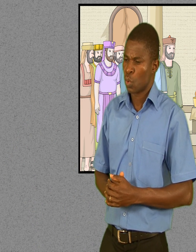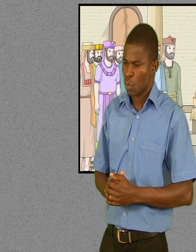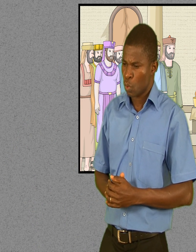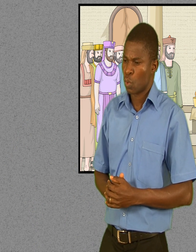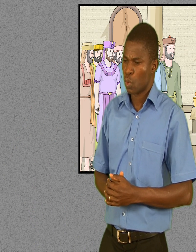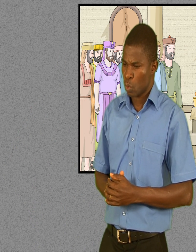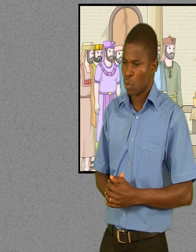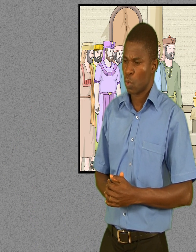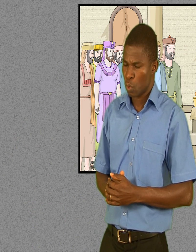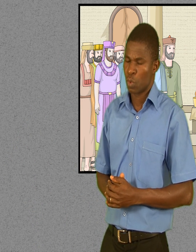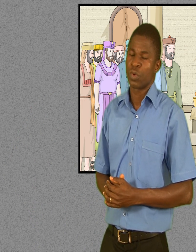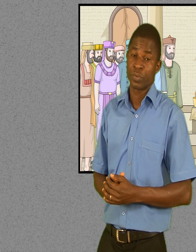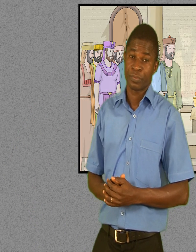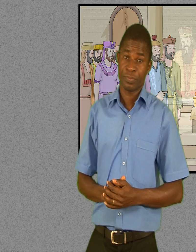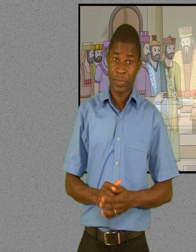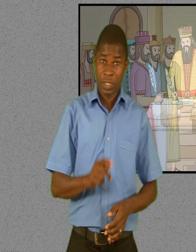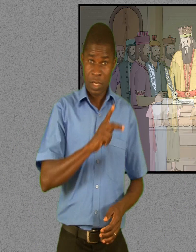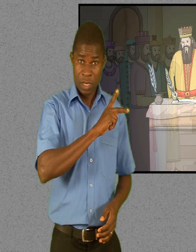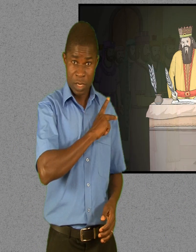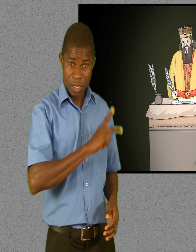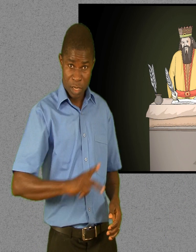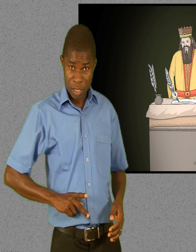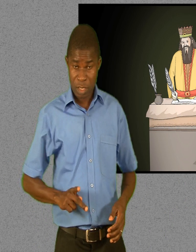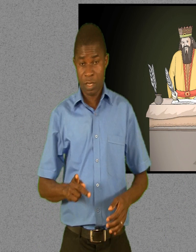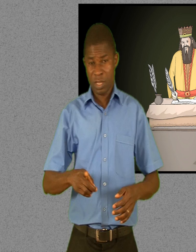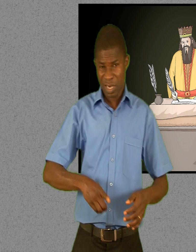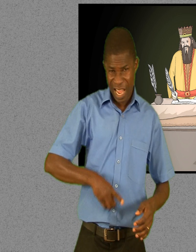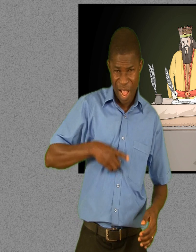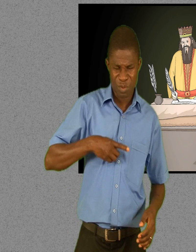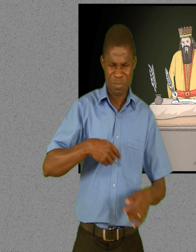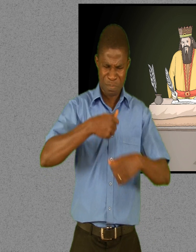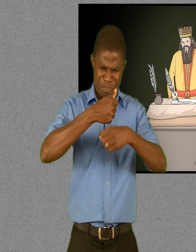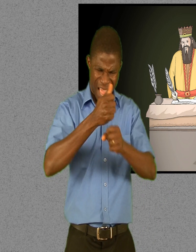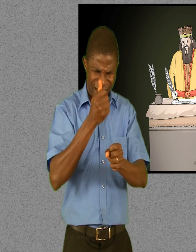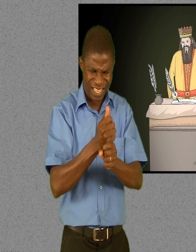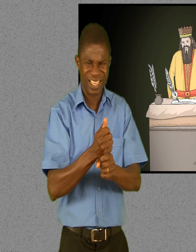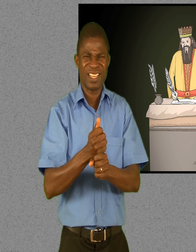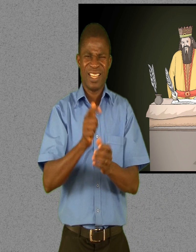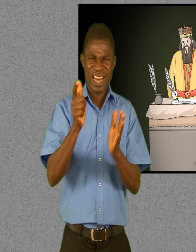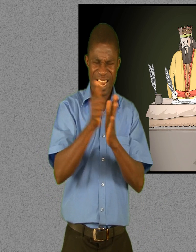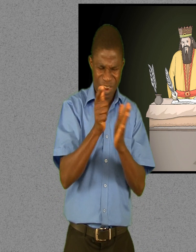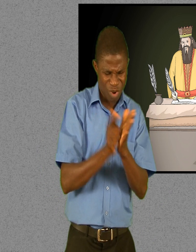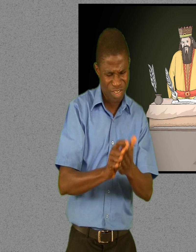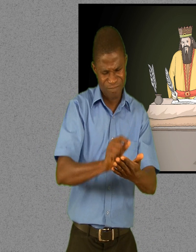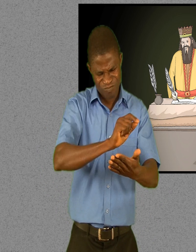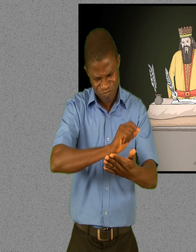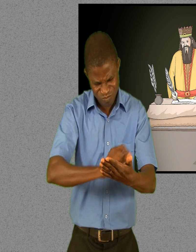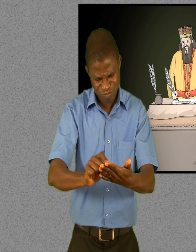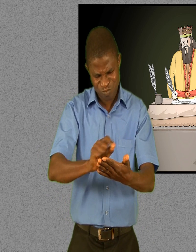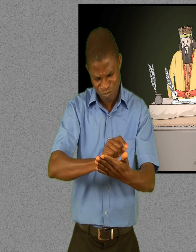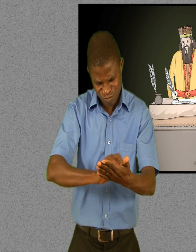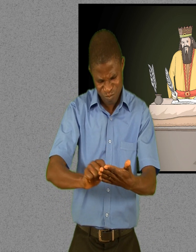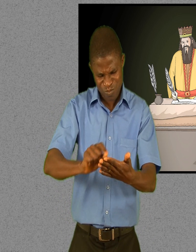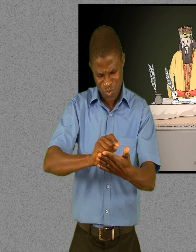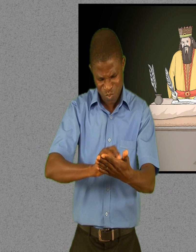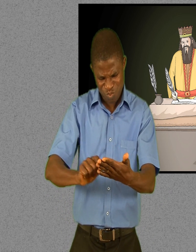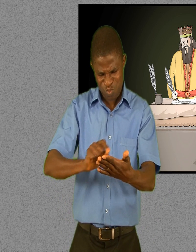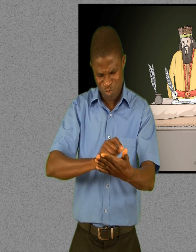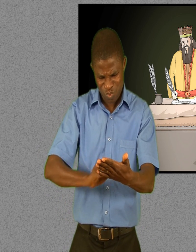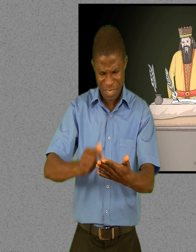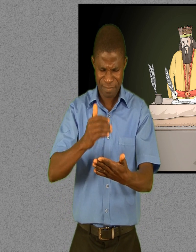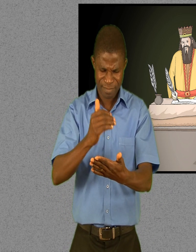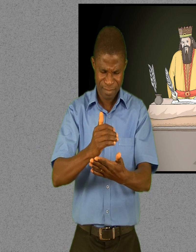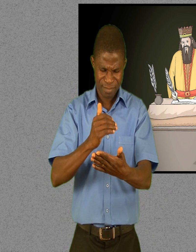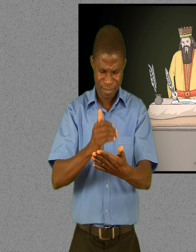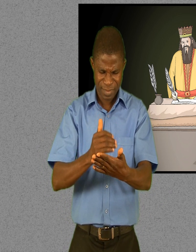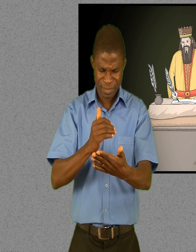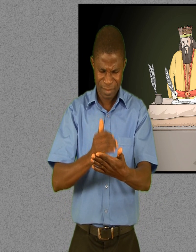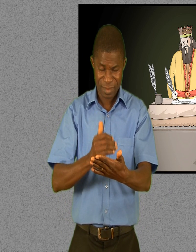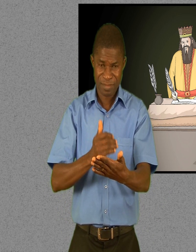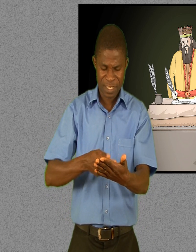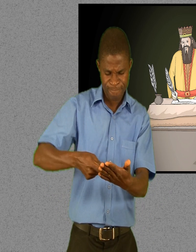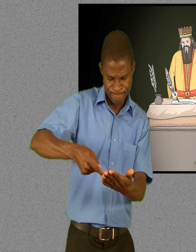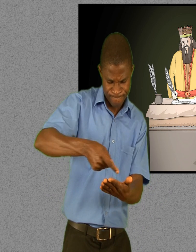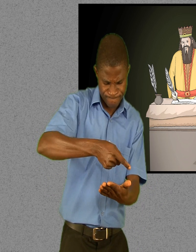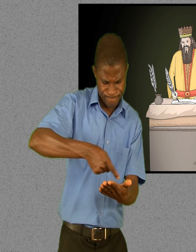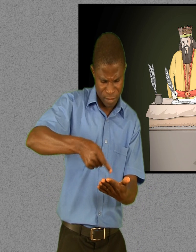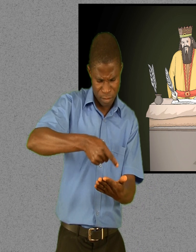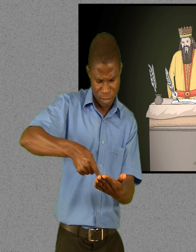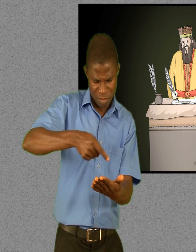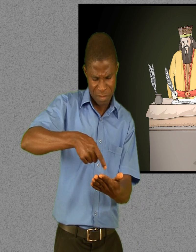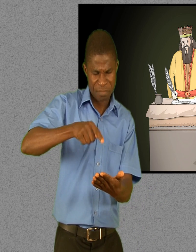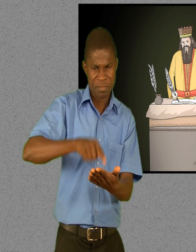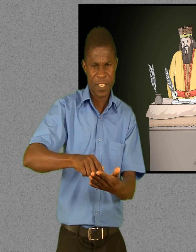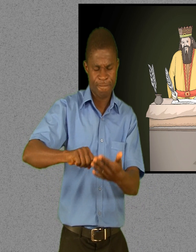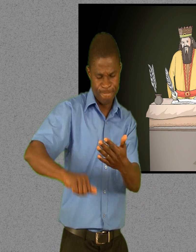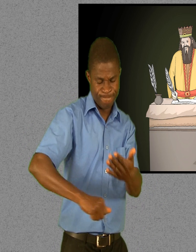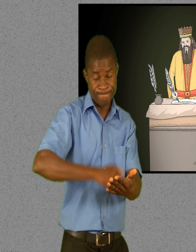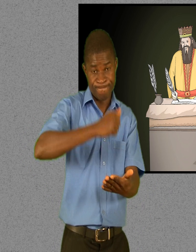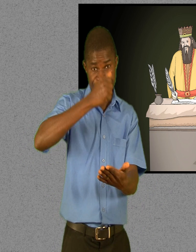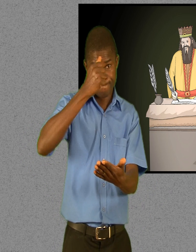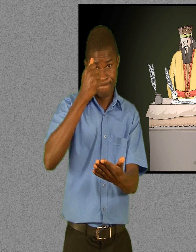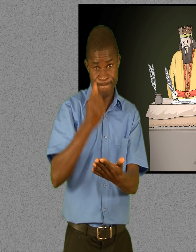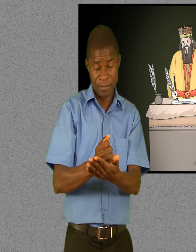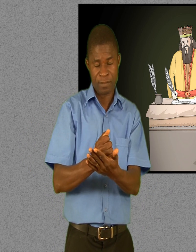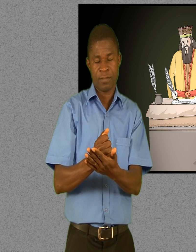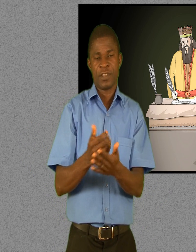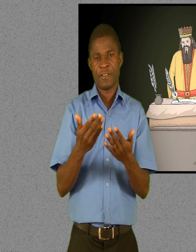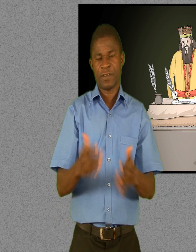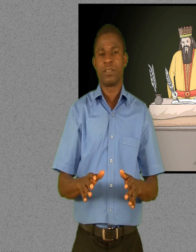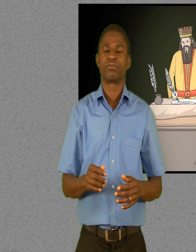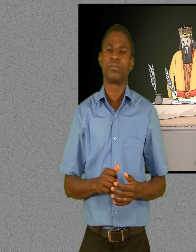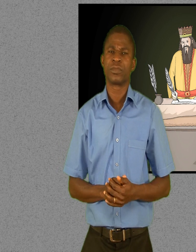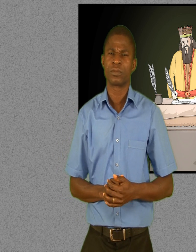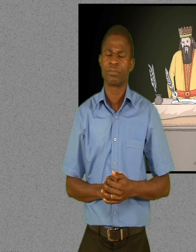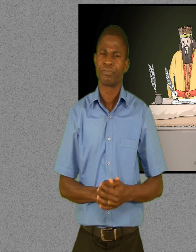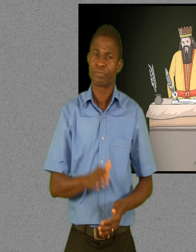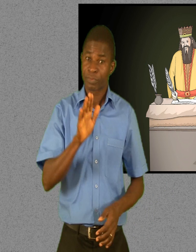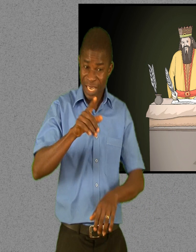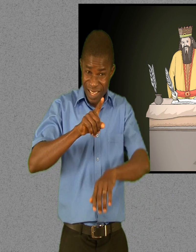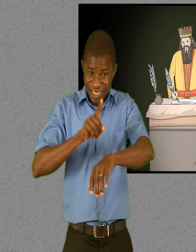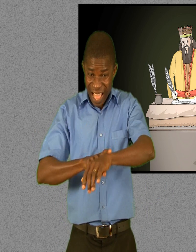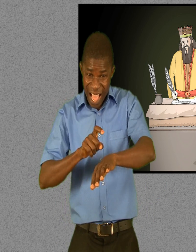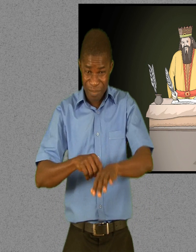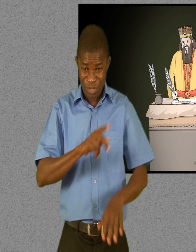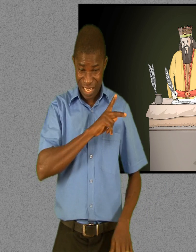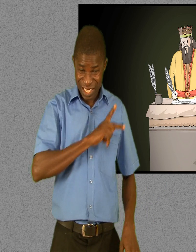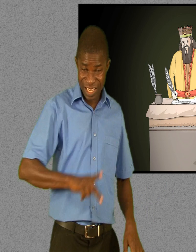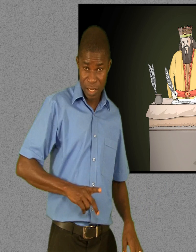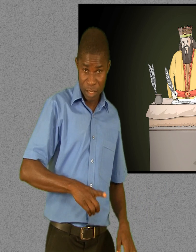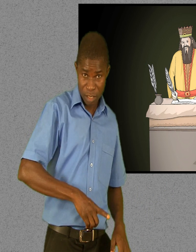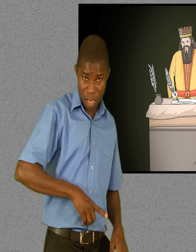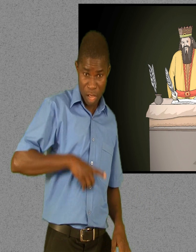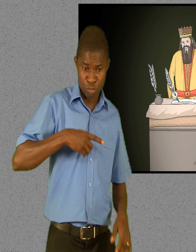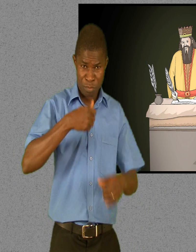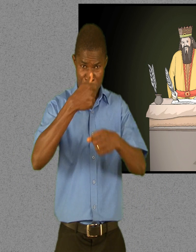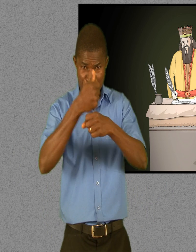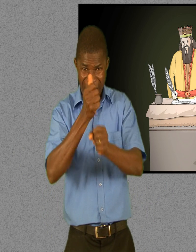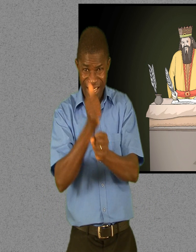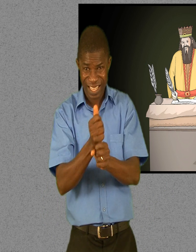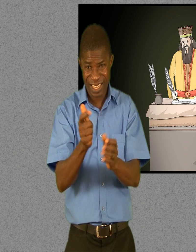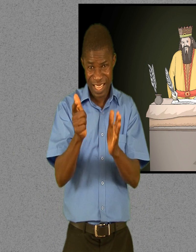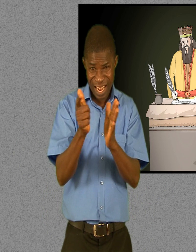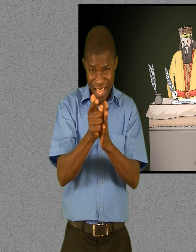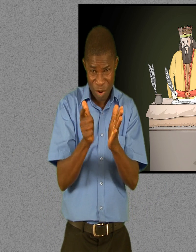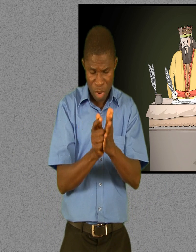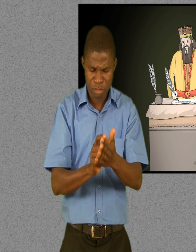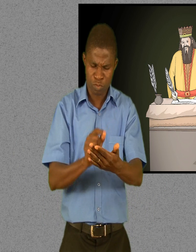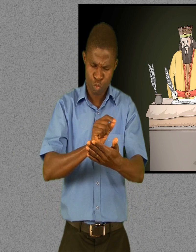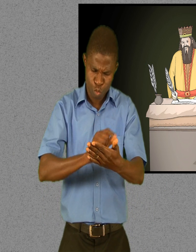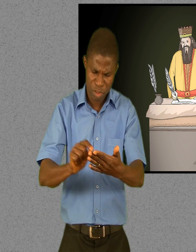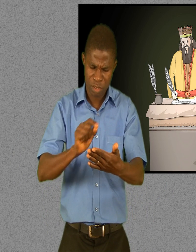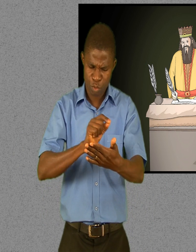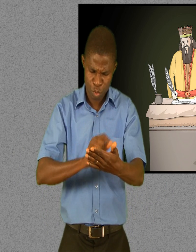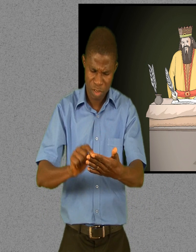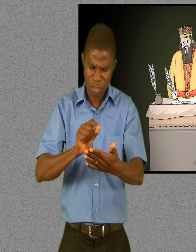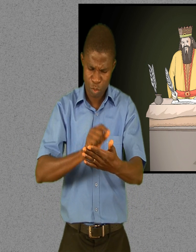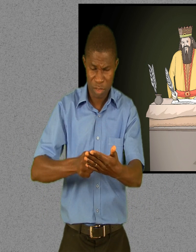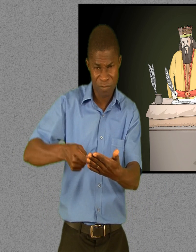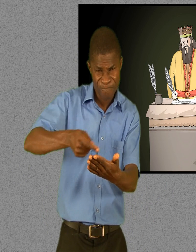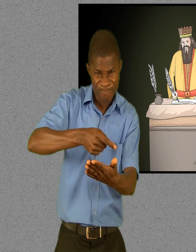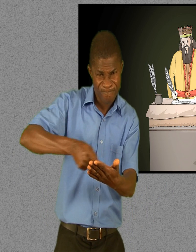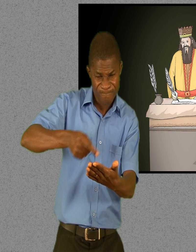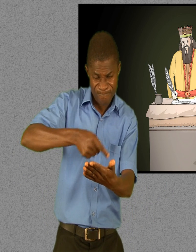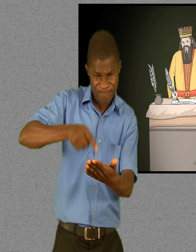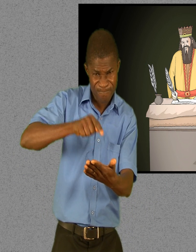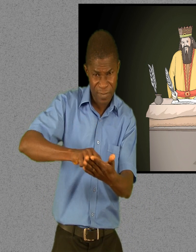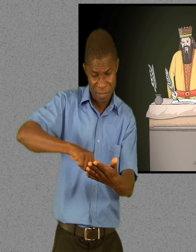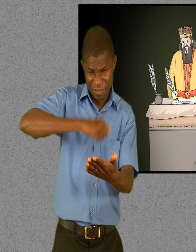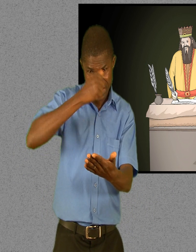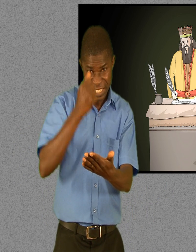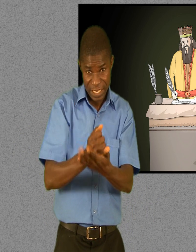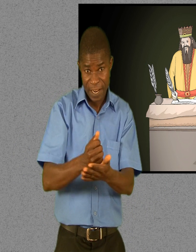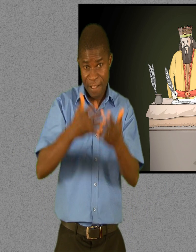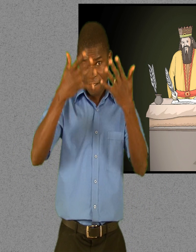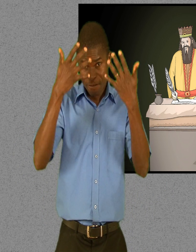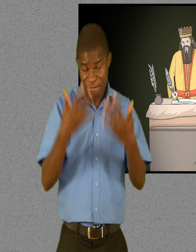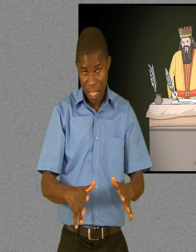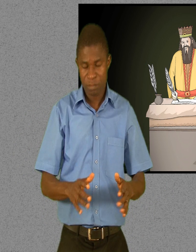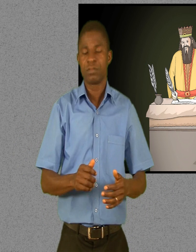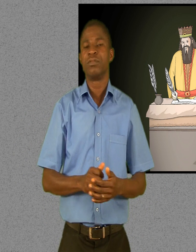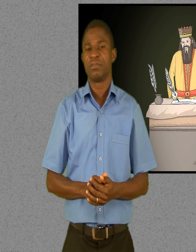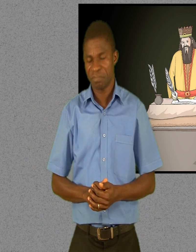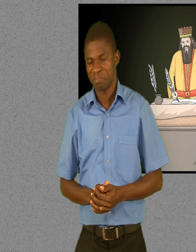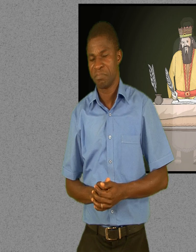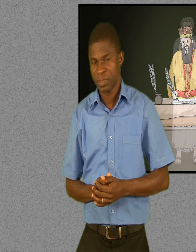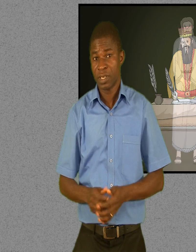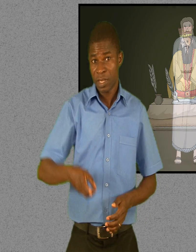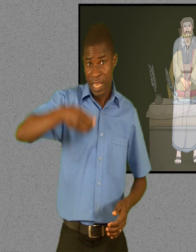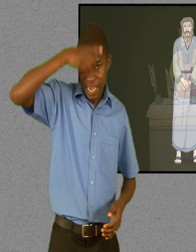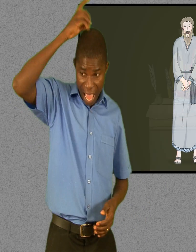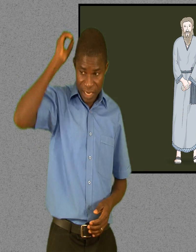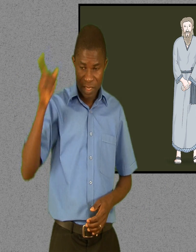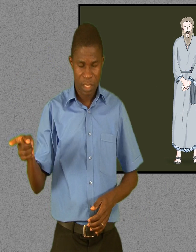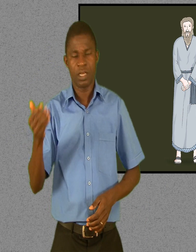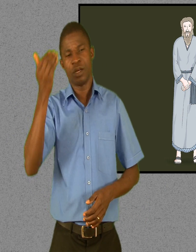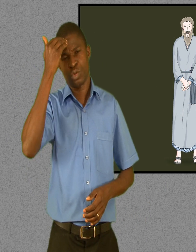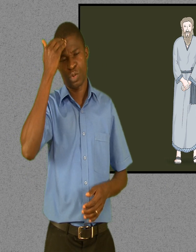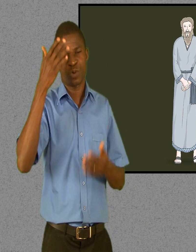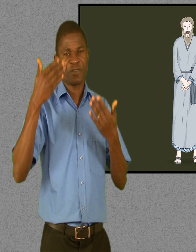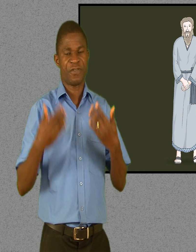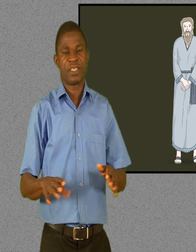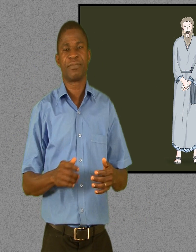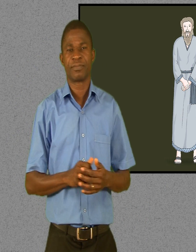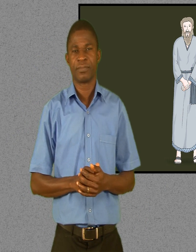Therefore King Darius signed the written decree.